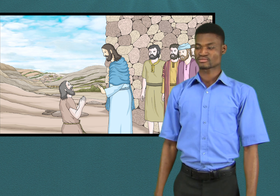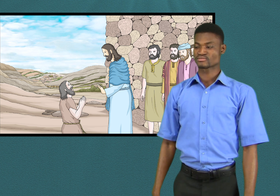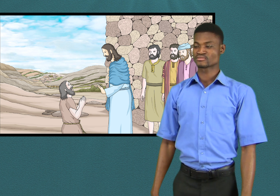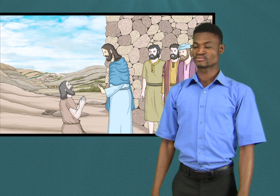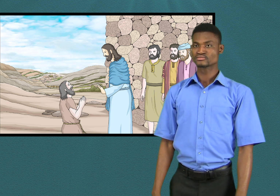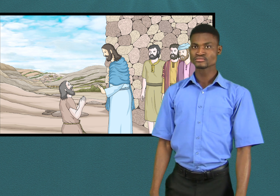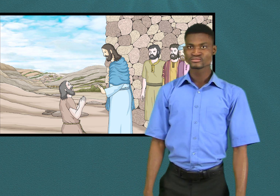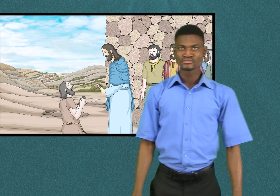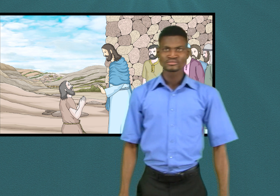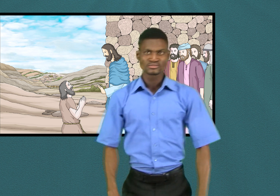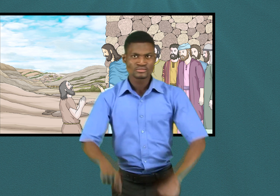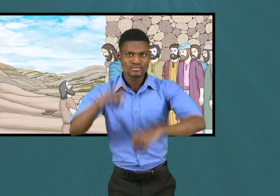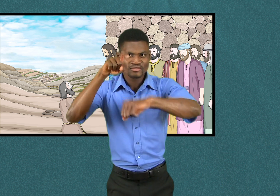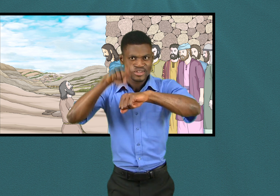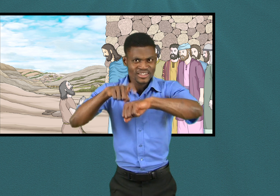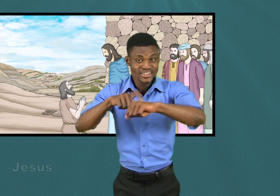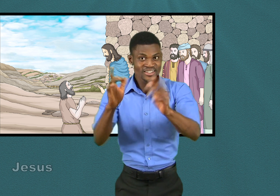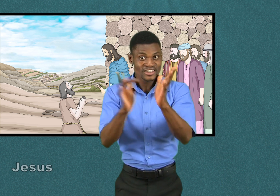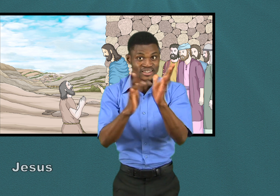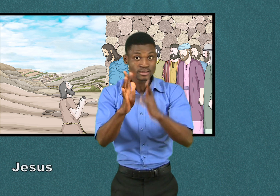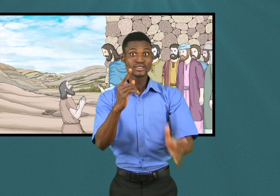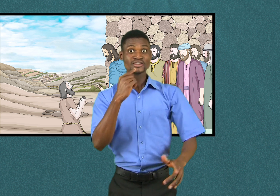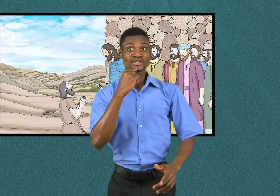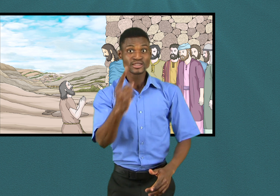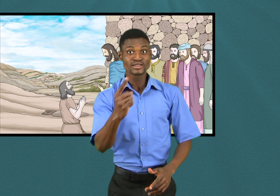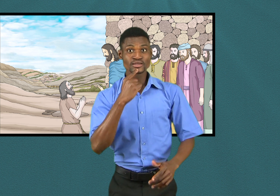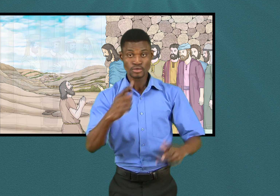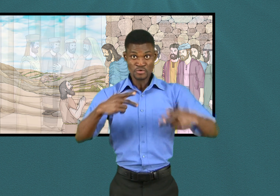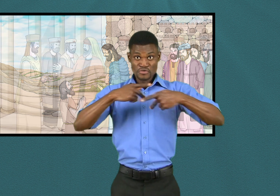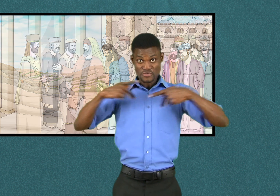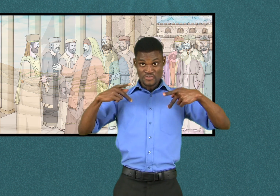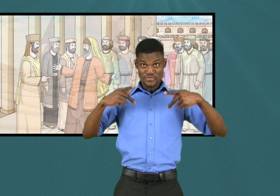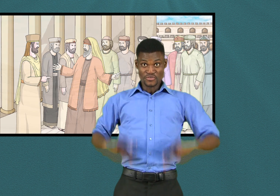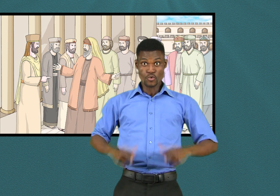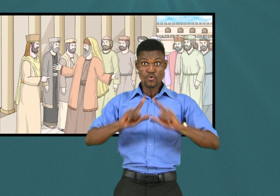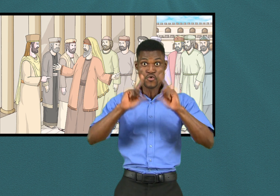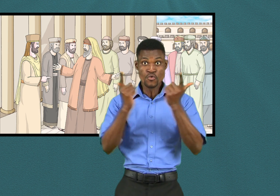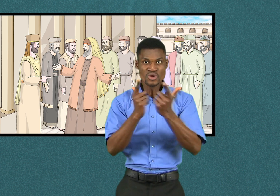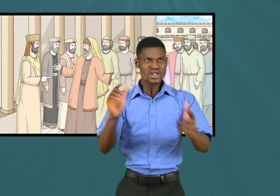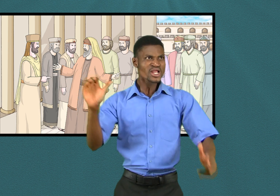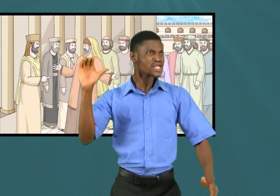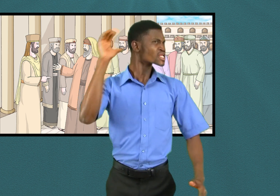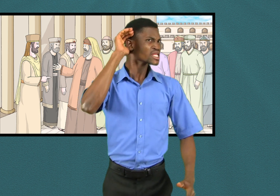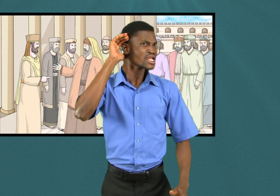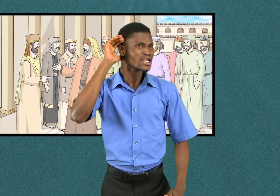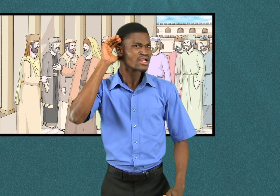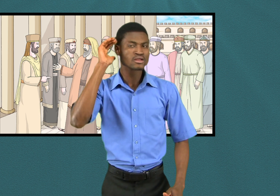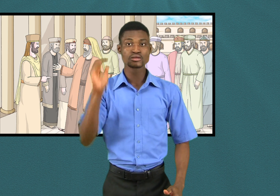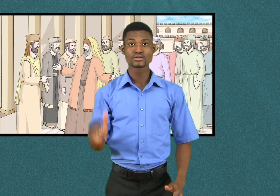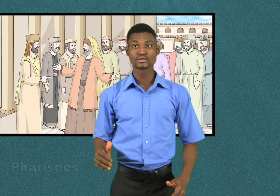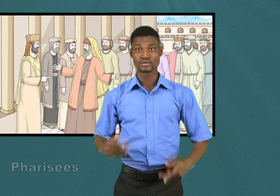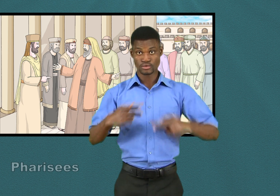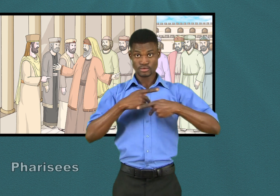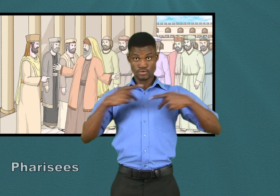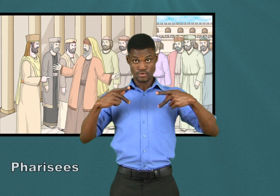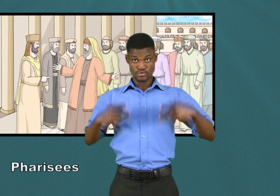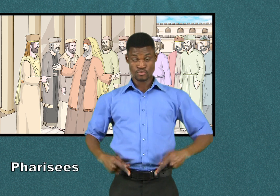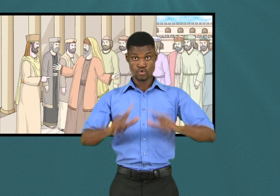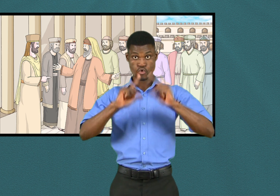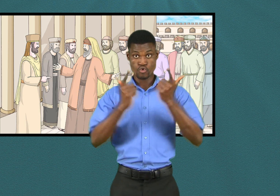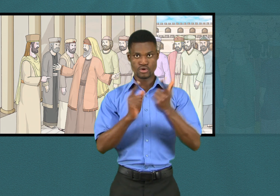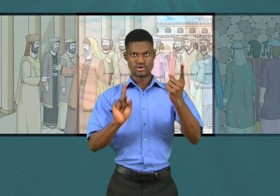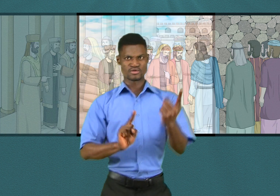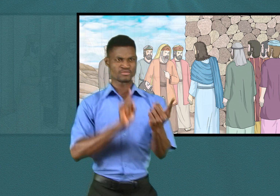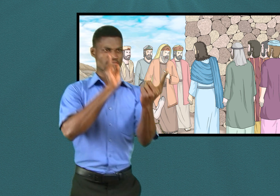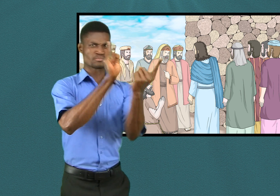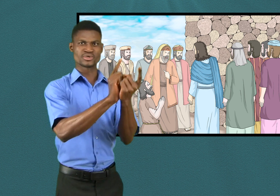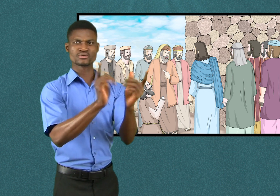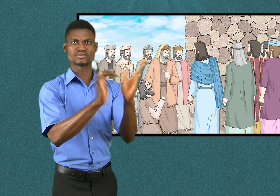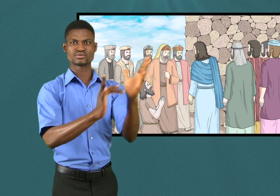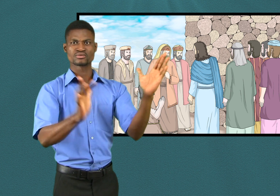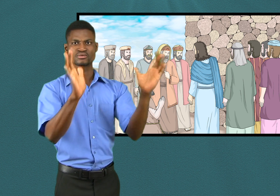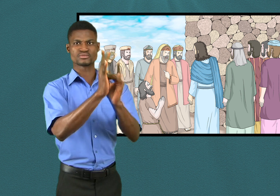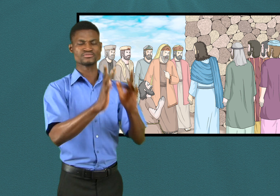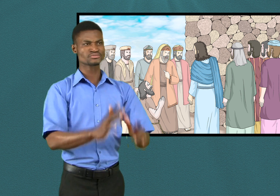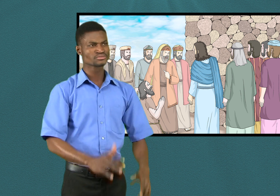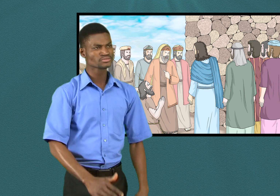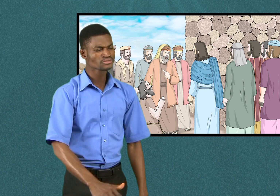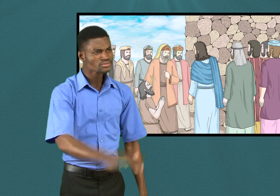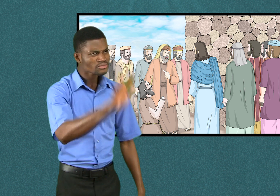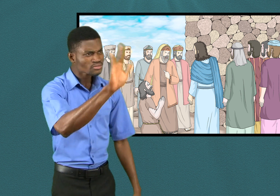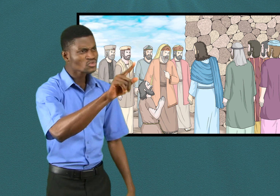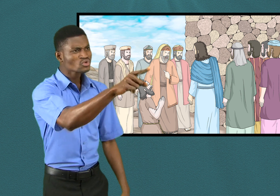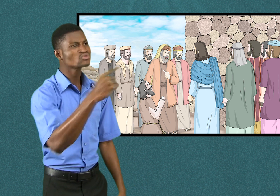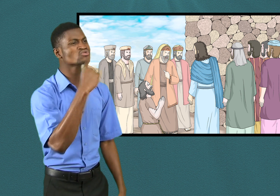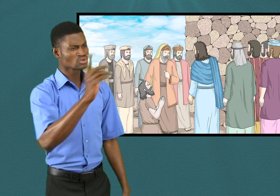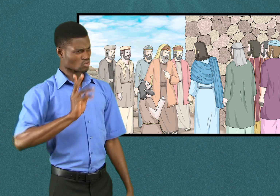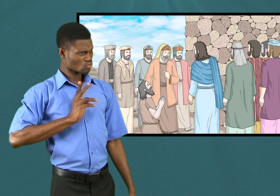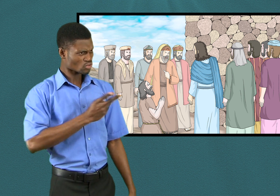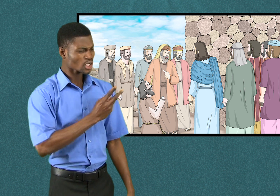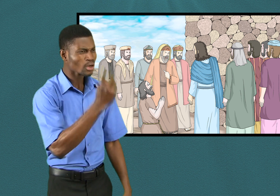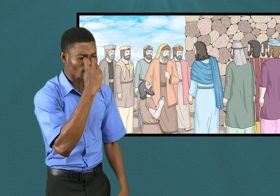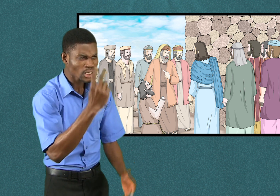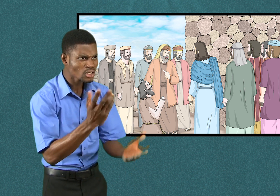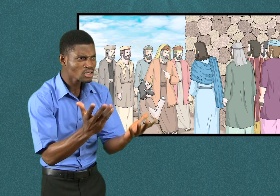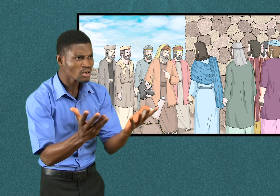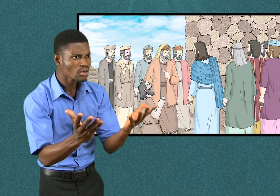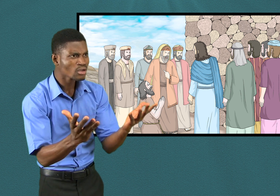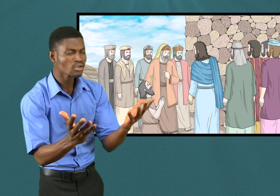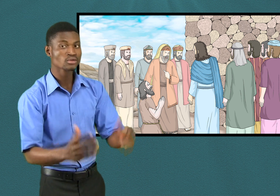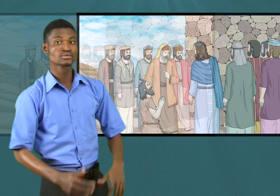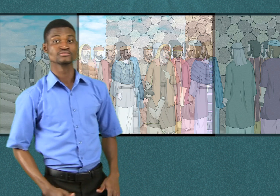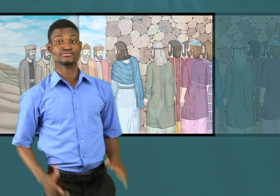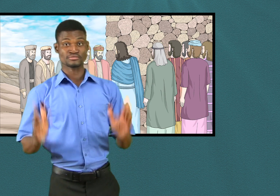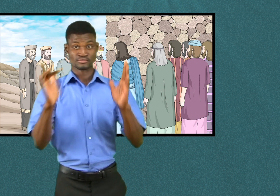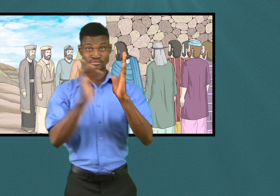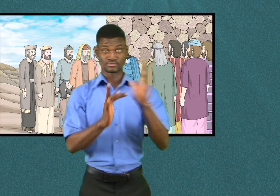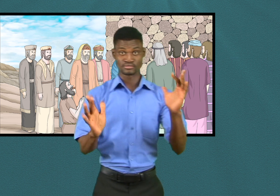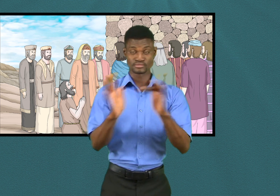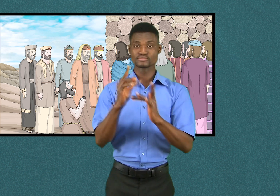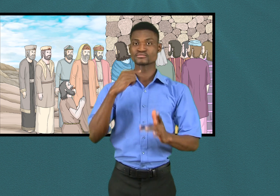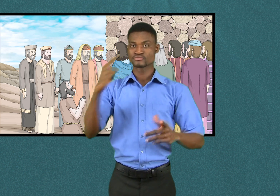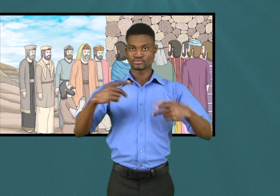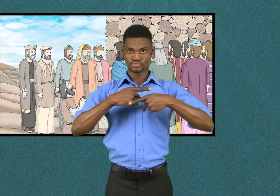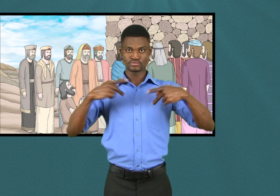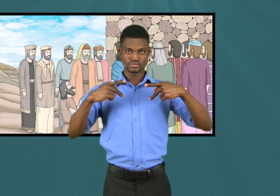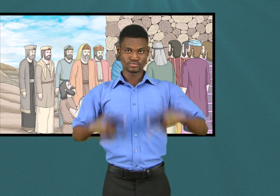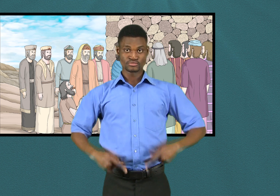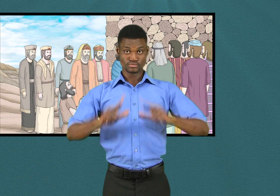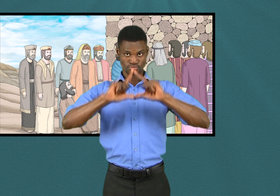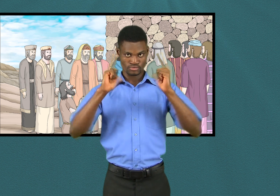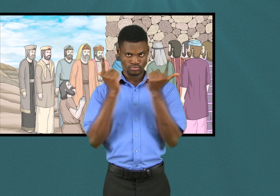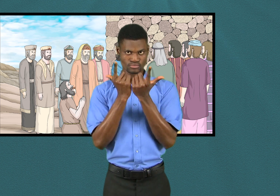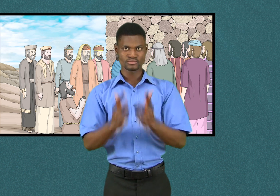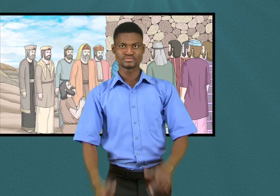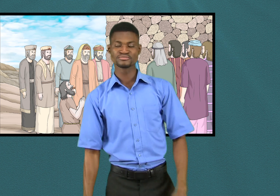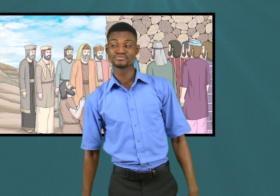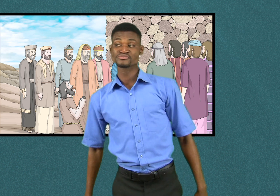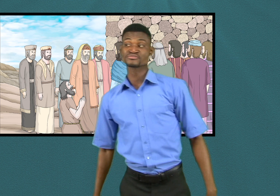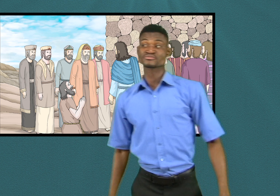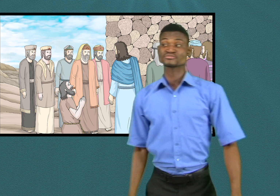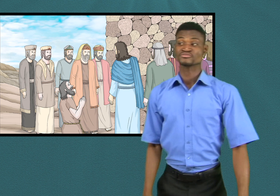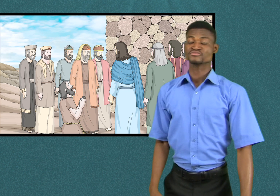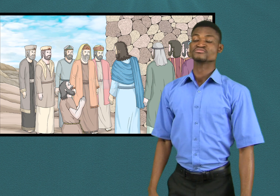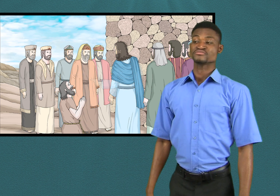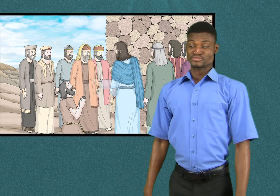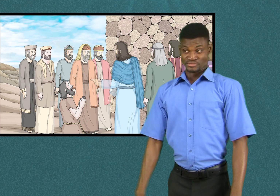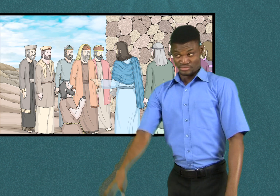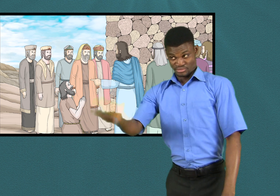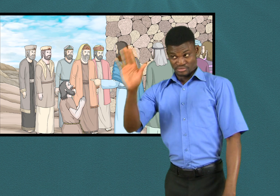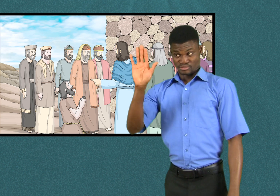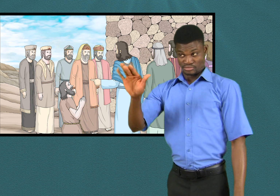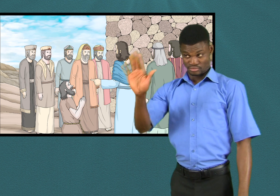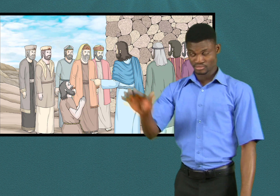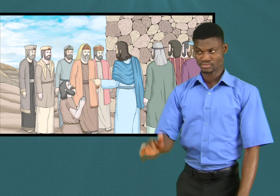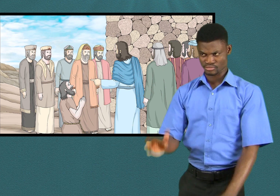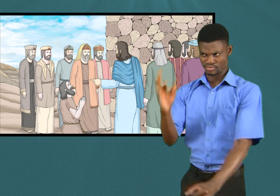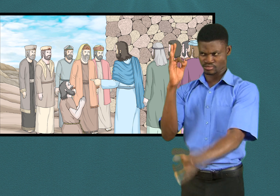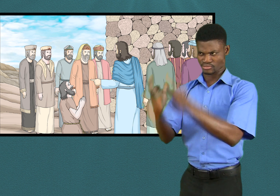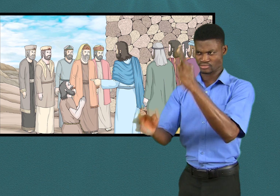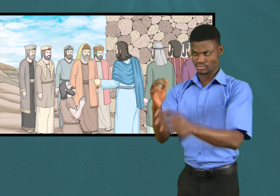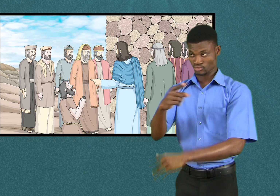Some of the Pharisees who were with Him heard this, and they asked Him, “Are we blind too?”